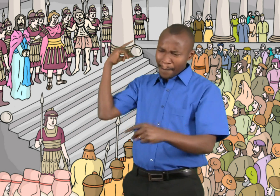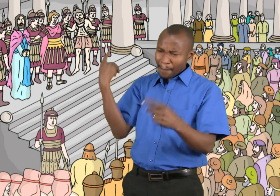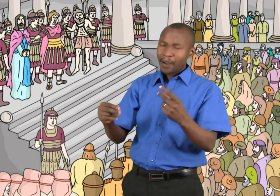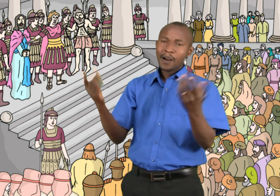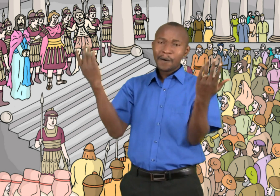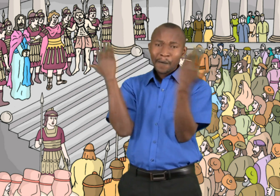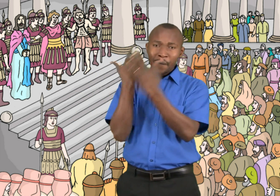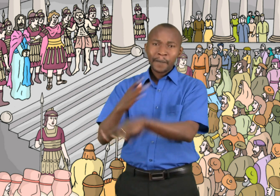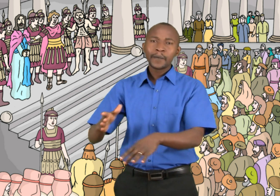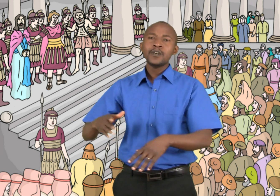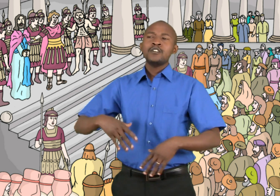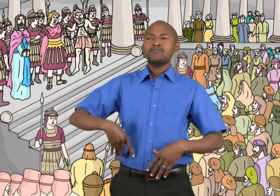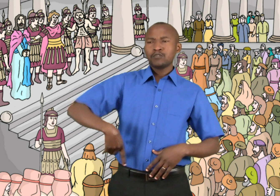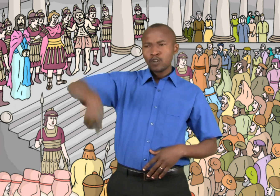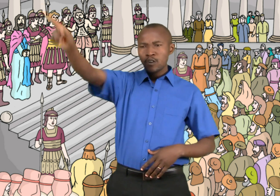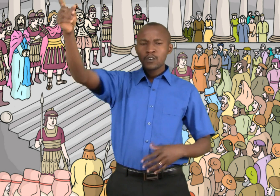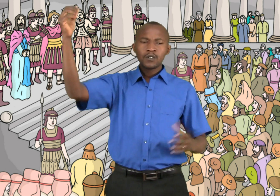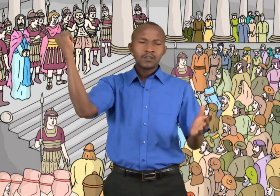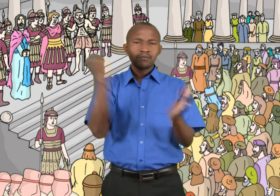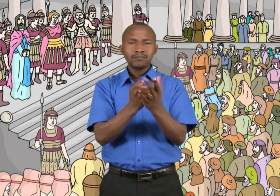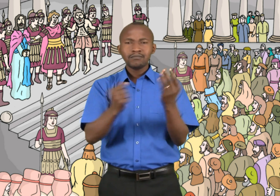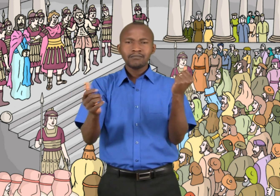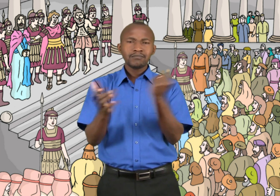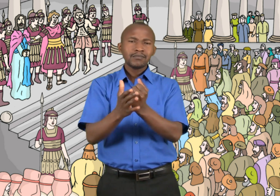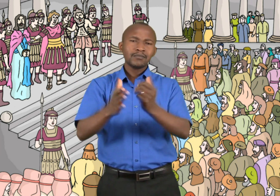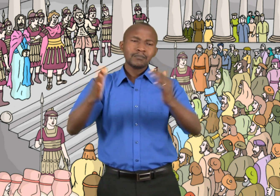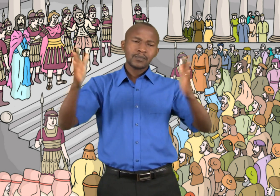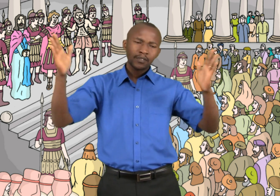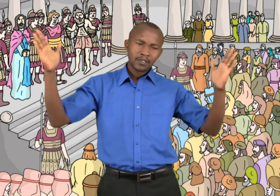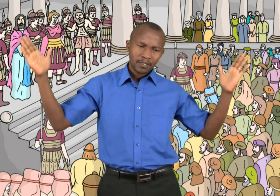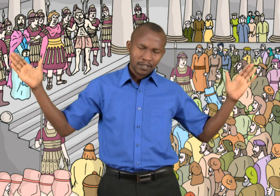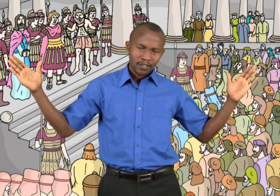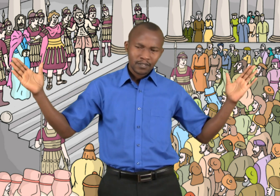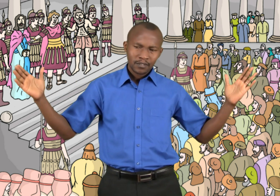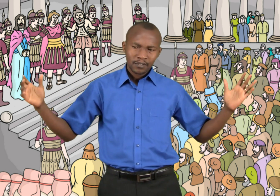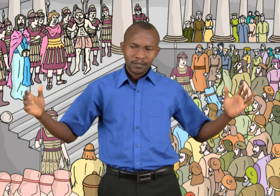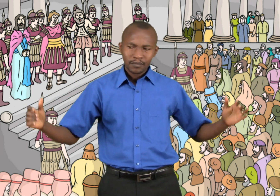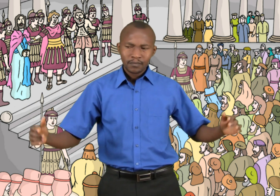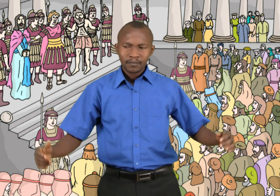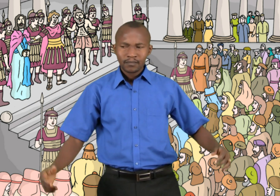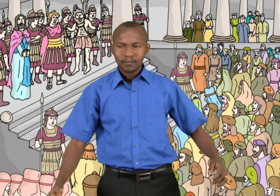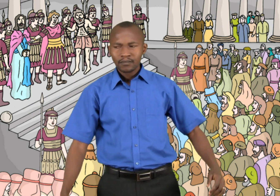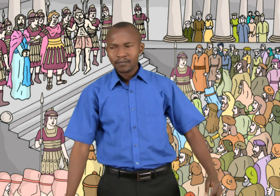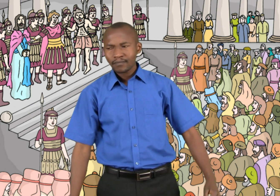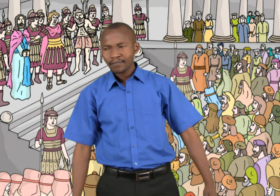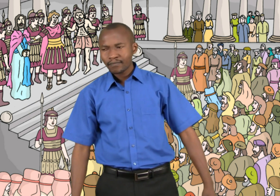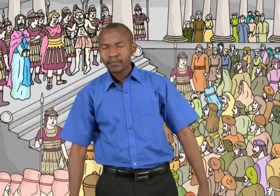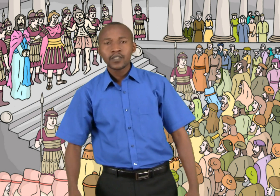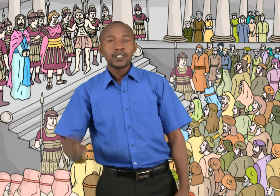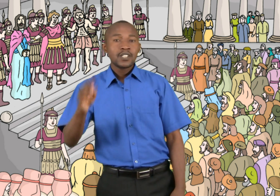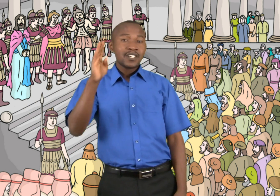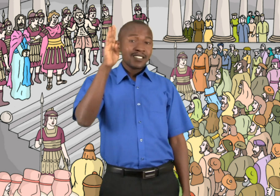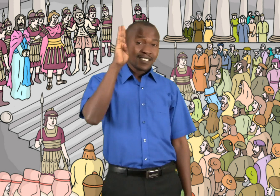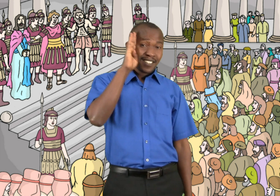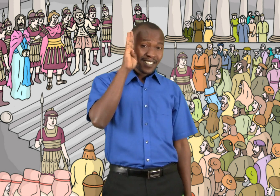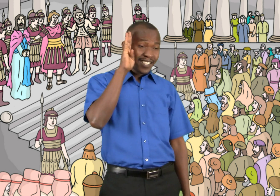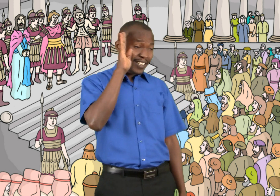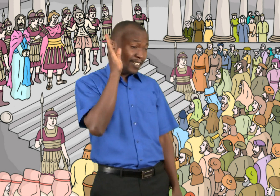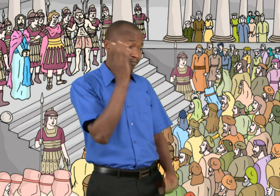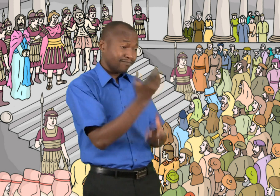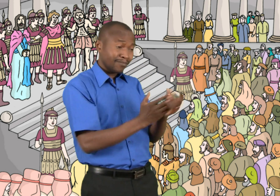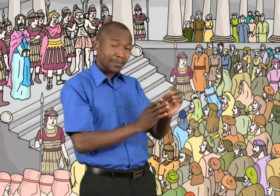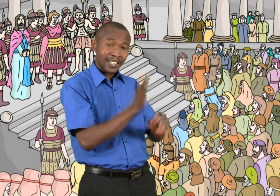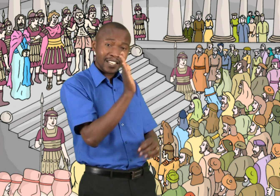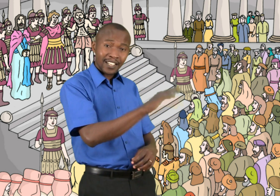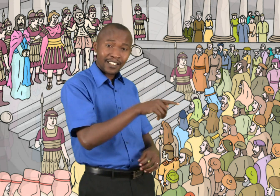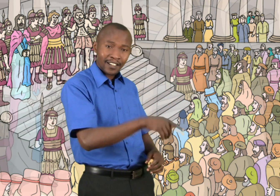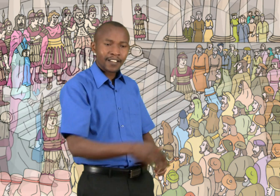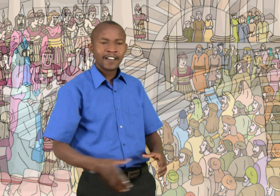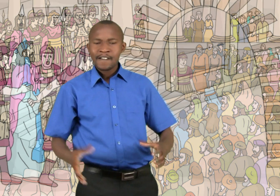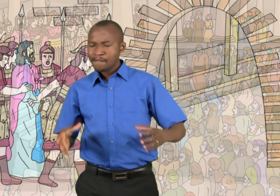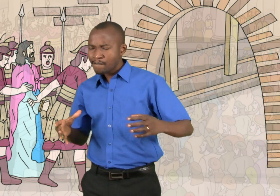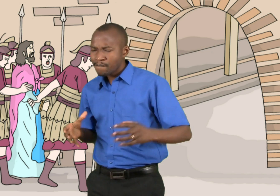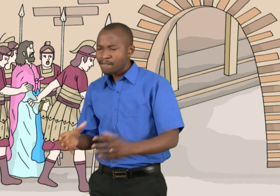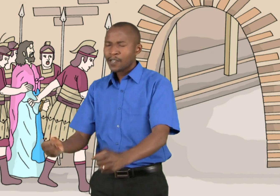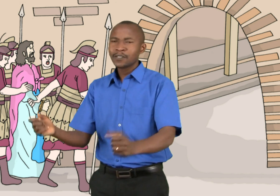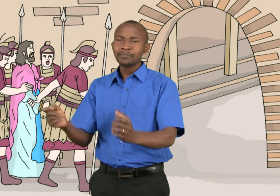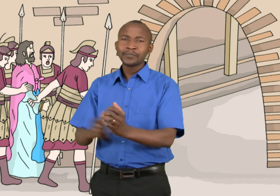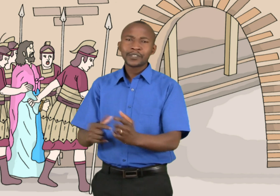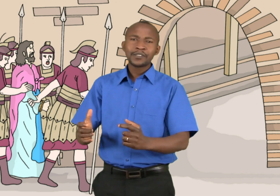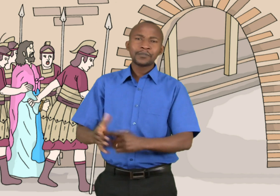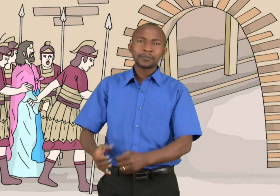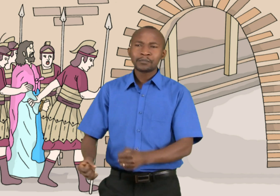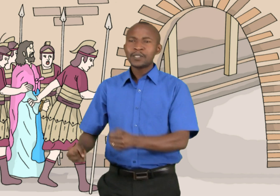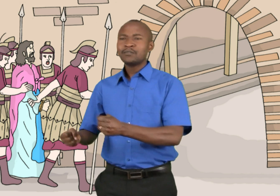So Pilate released Barabbas to them.